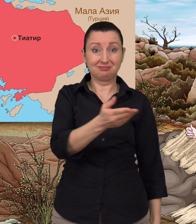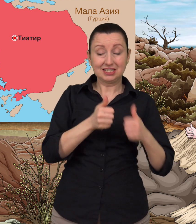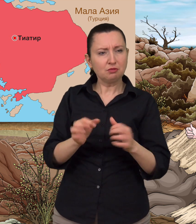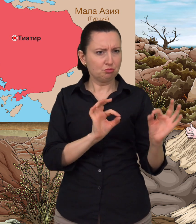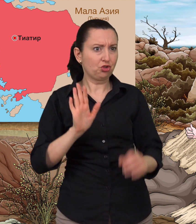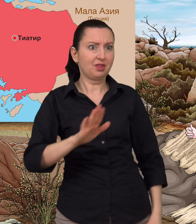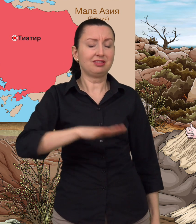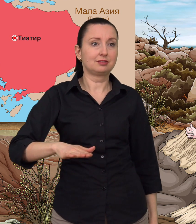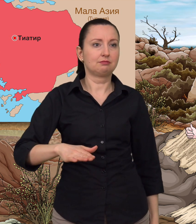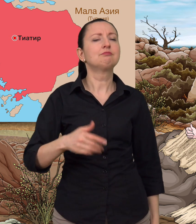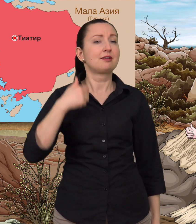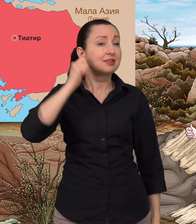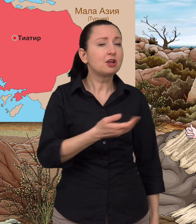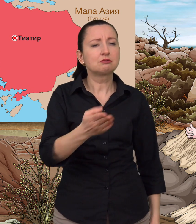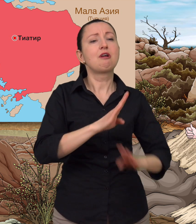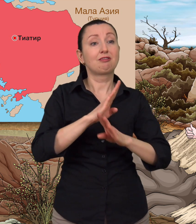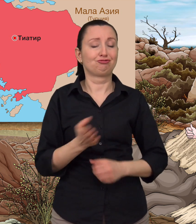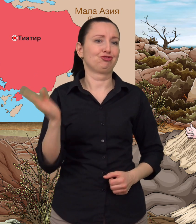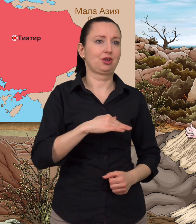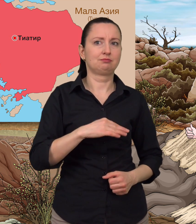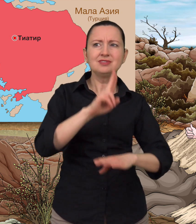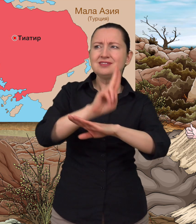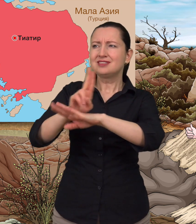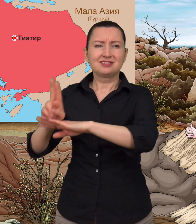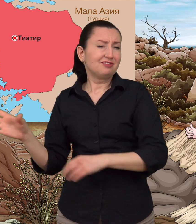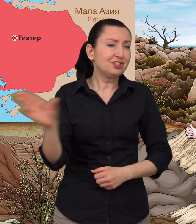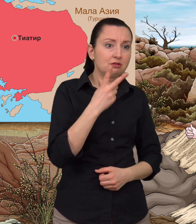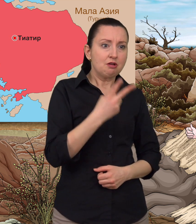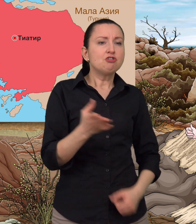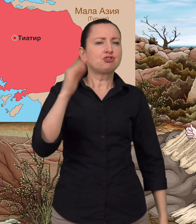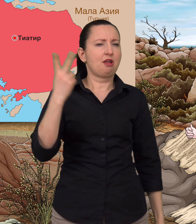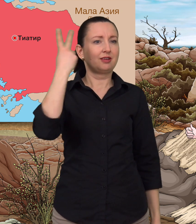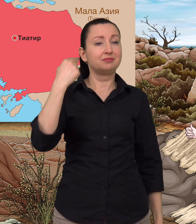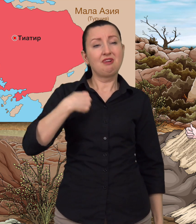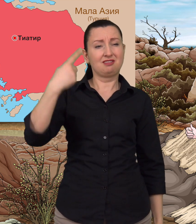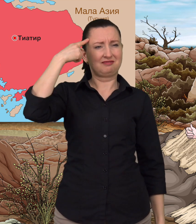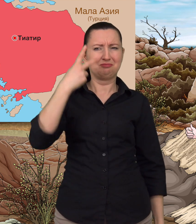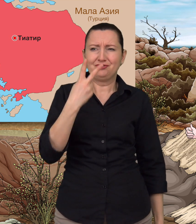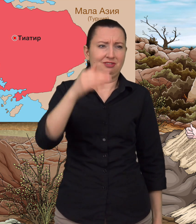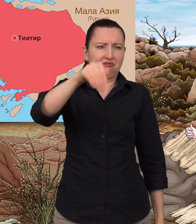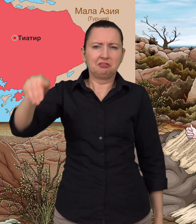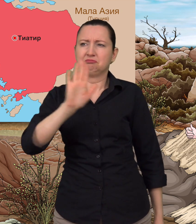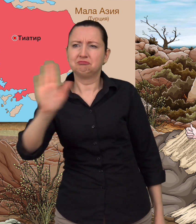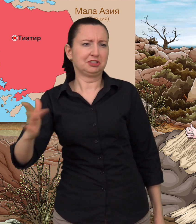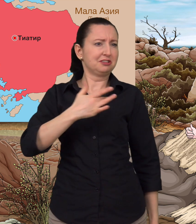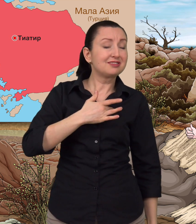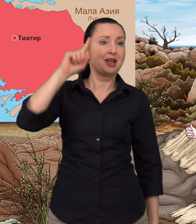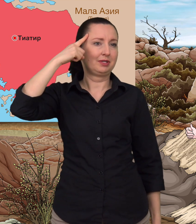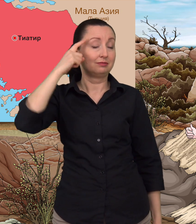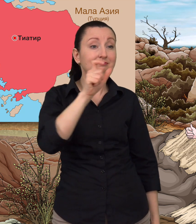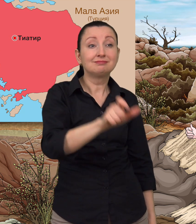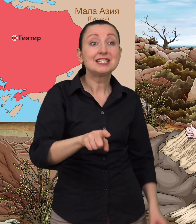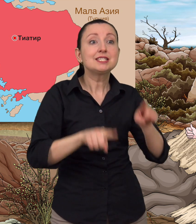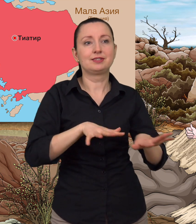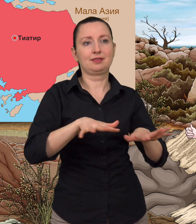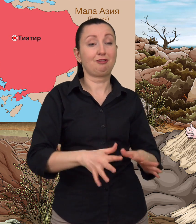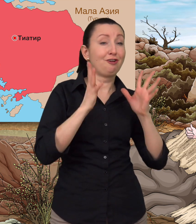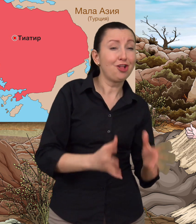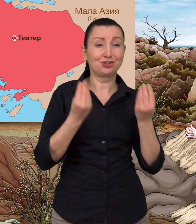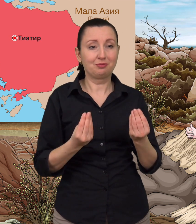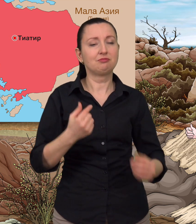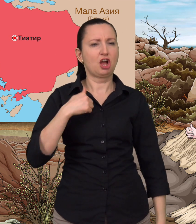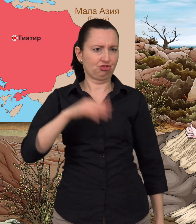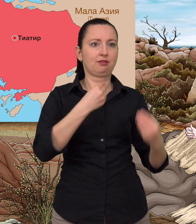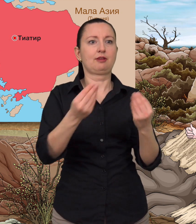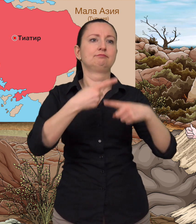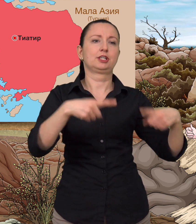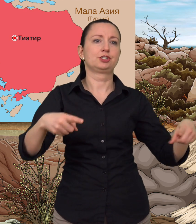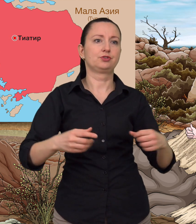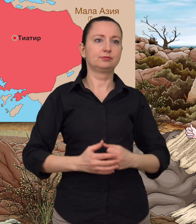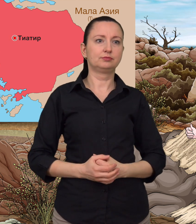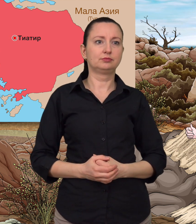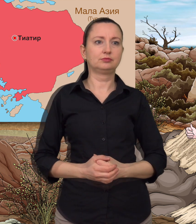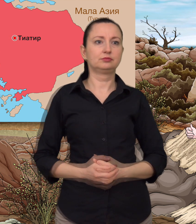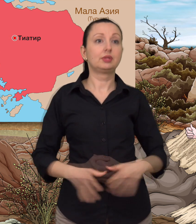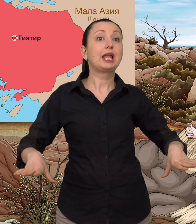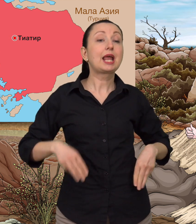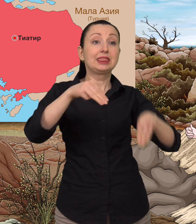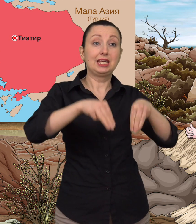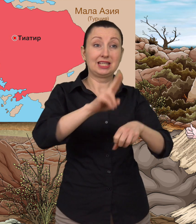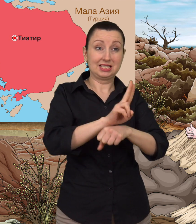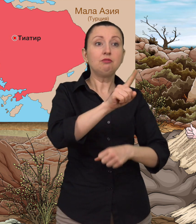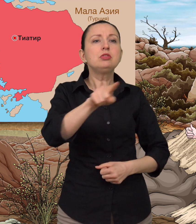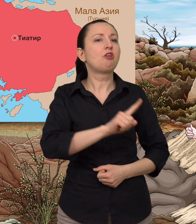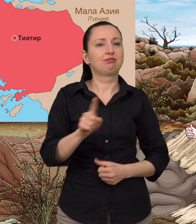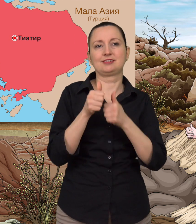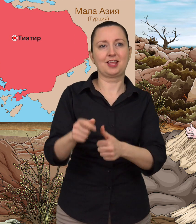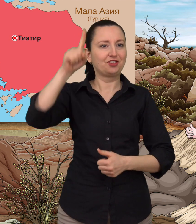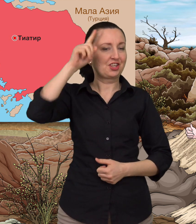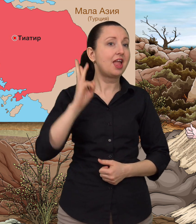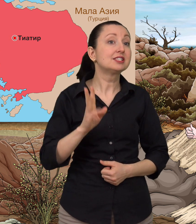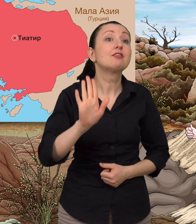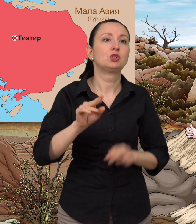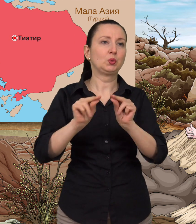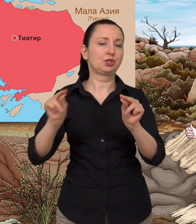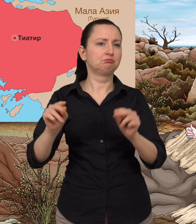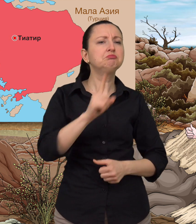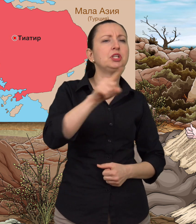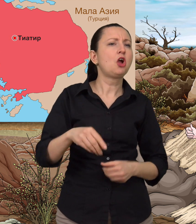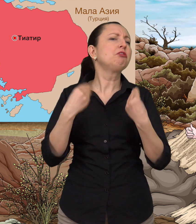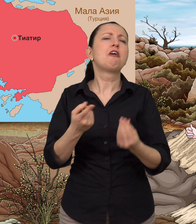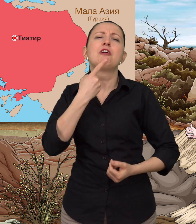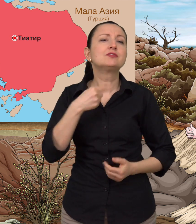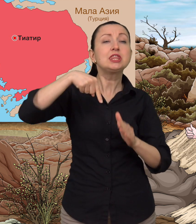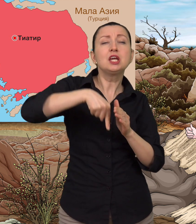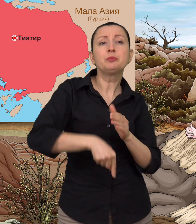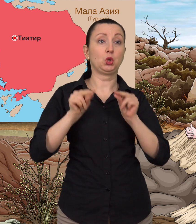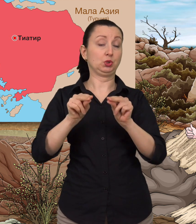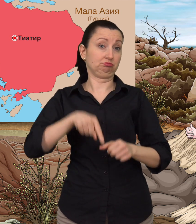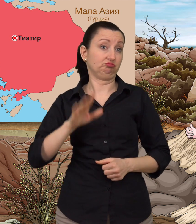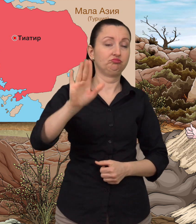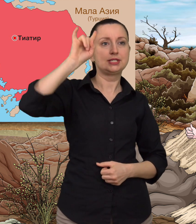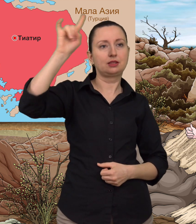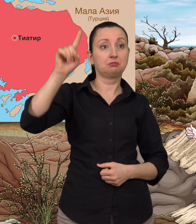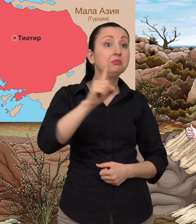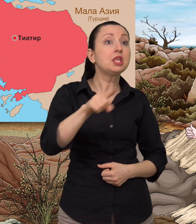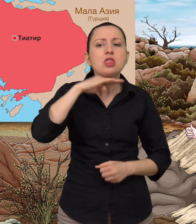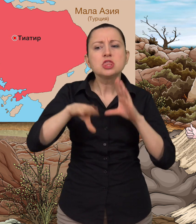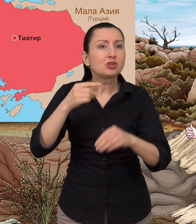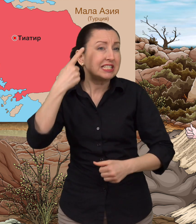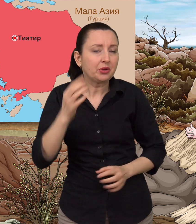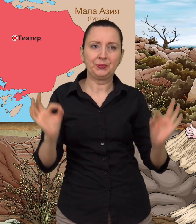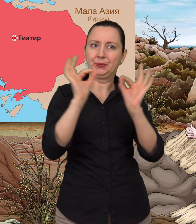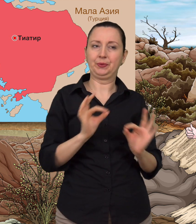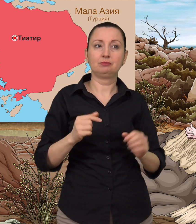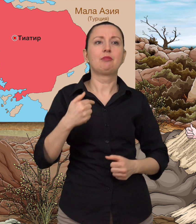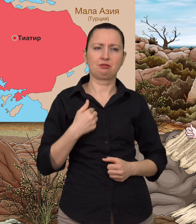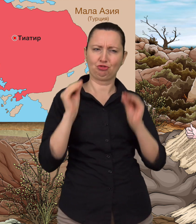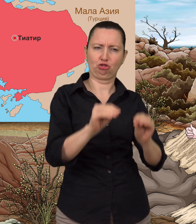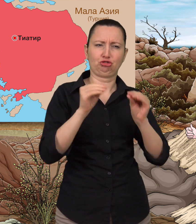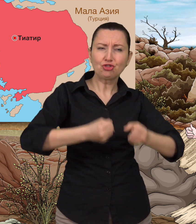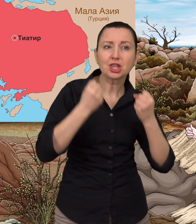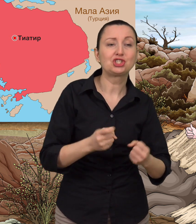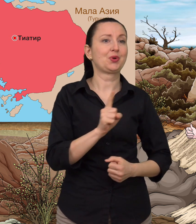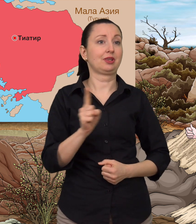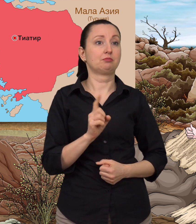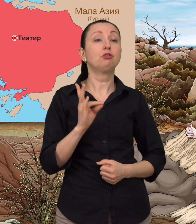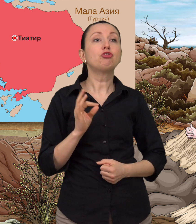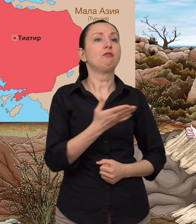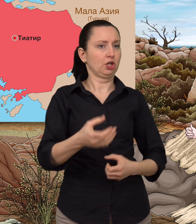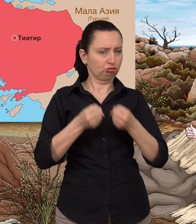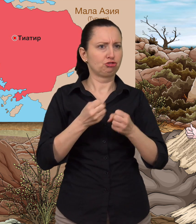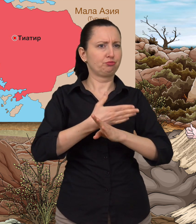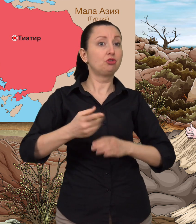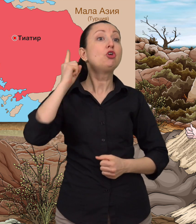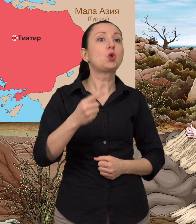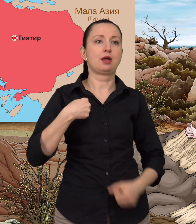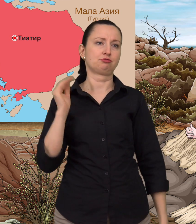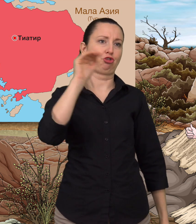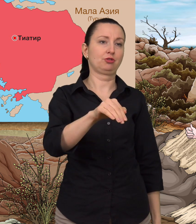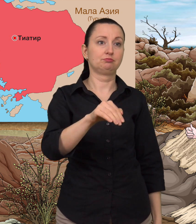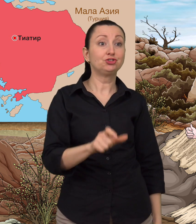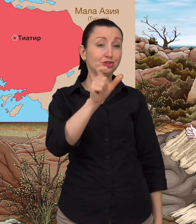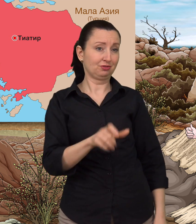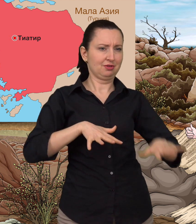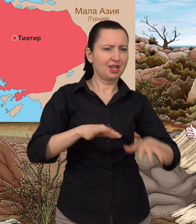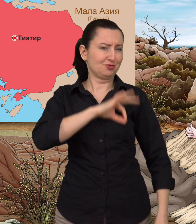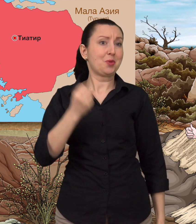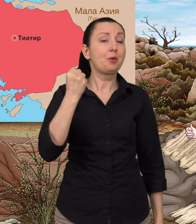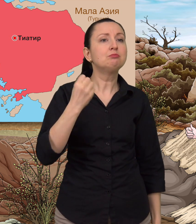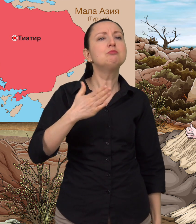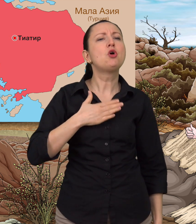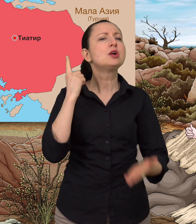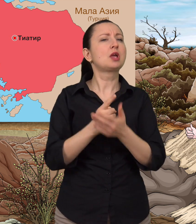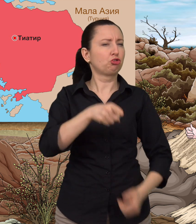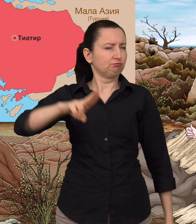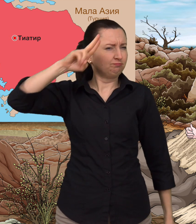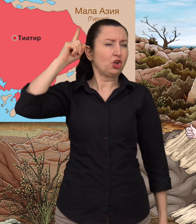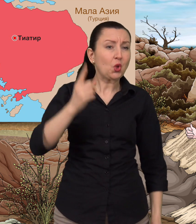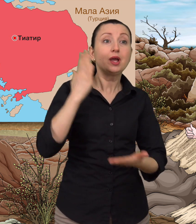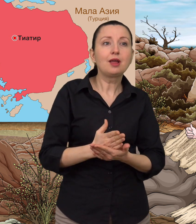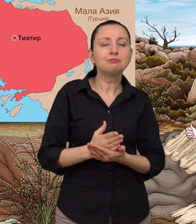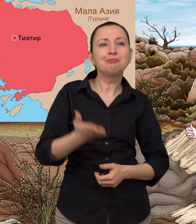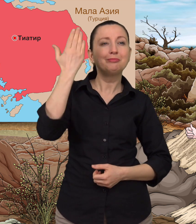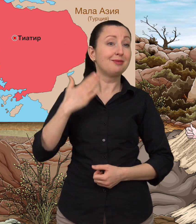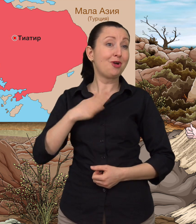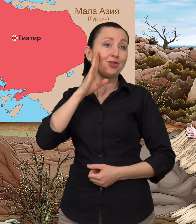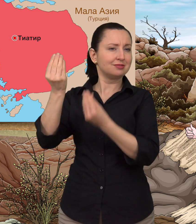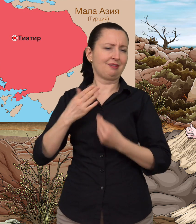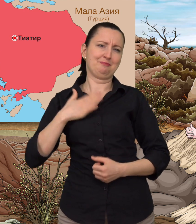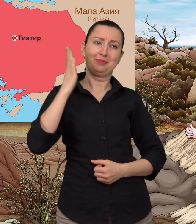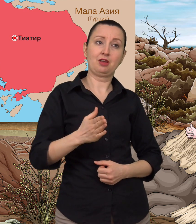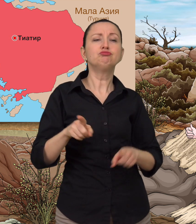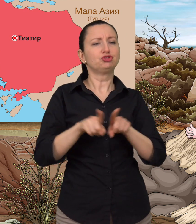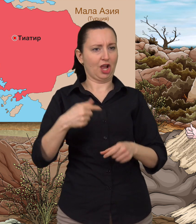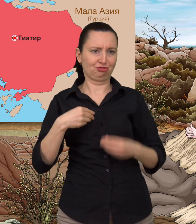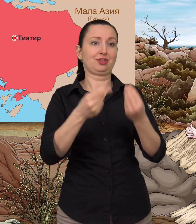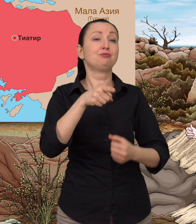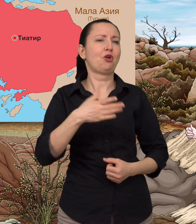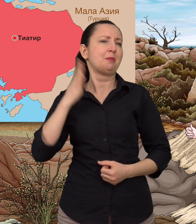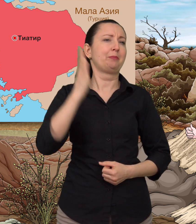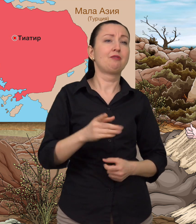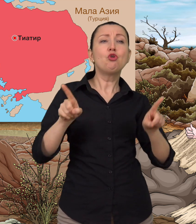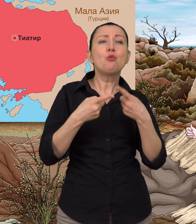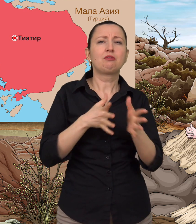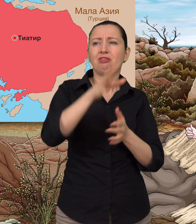Then I will strike her children dead, and all the churches will know that I am the One who searches minds and hearts, and I will repay each of you according to your deeds. But I say to the rest of you in Thyatira, who do not hold to her teaching and have not learned the so-called deep things of Satan: I will place no further burden upon you. Nevertheless, hold fast to what you have until I come.